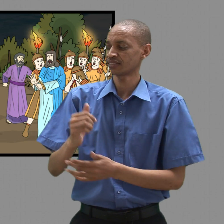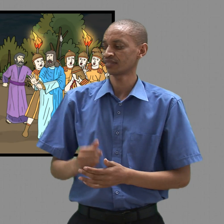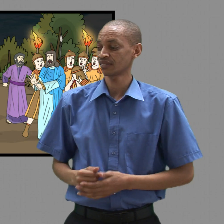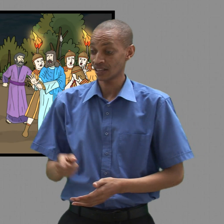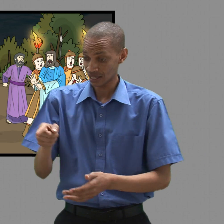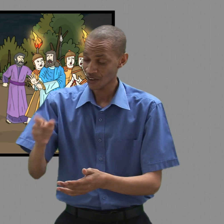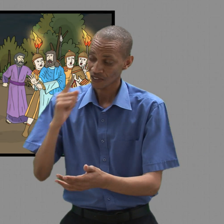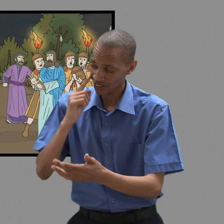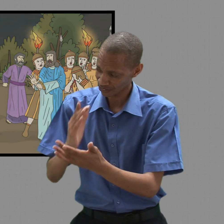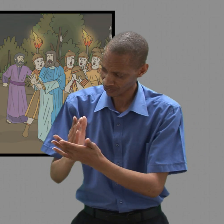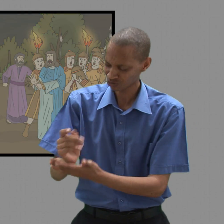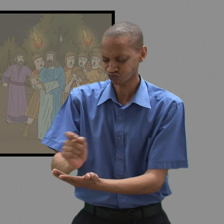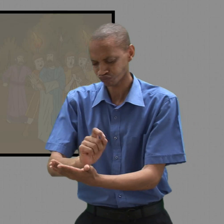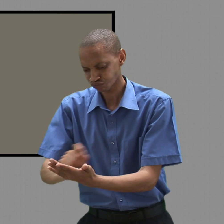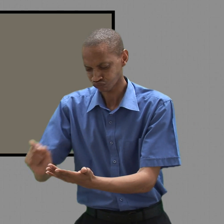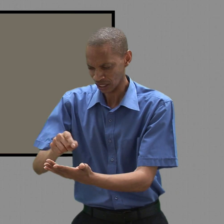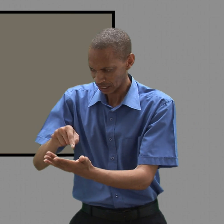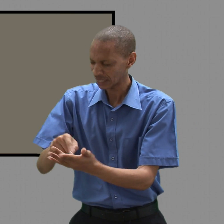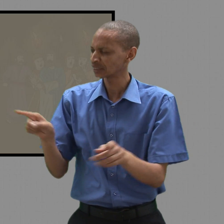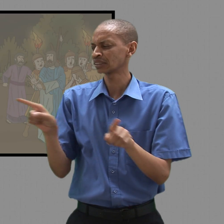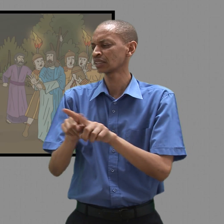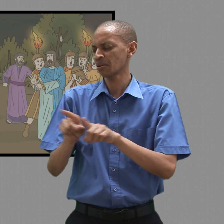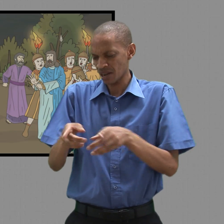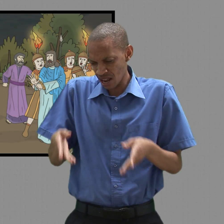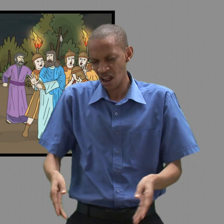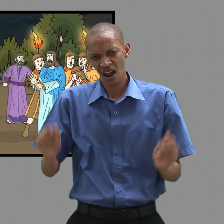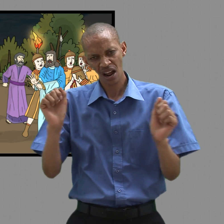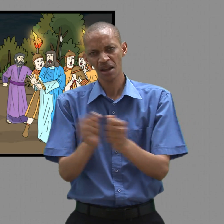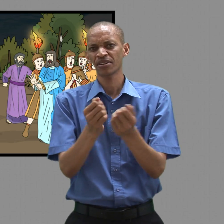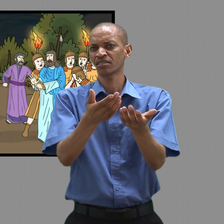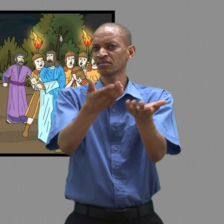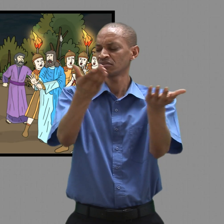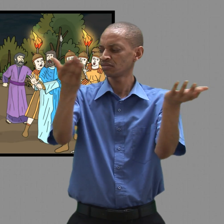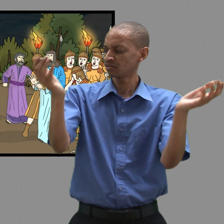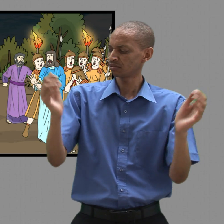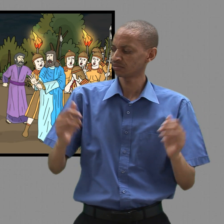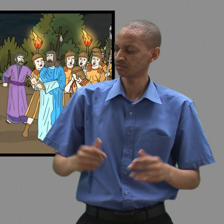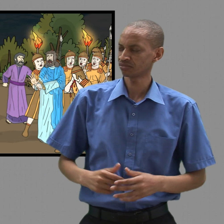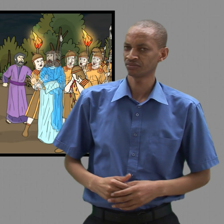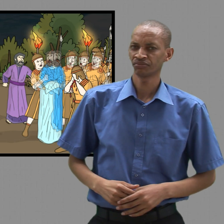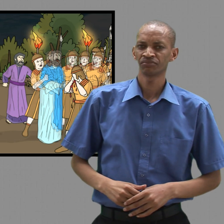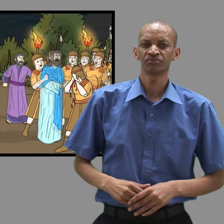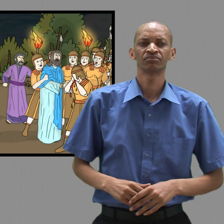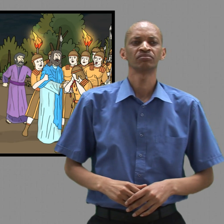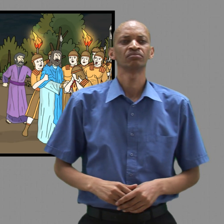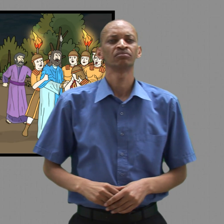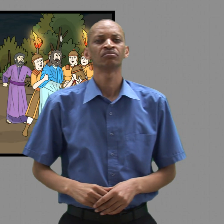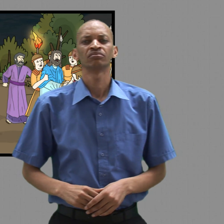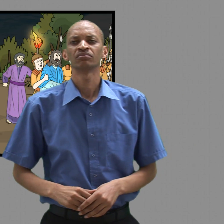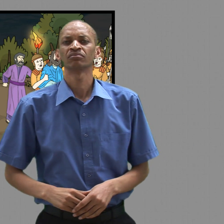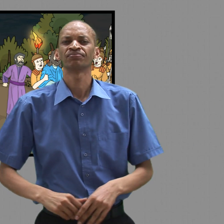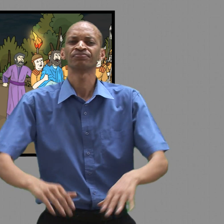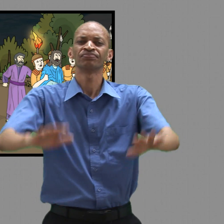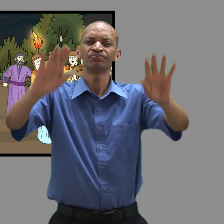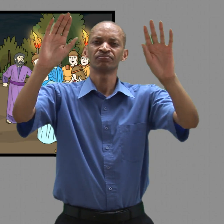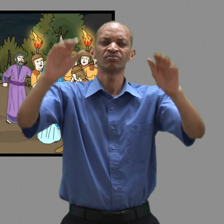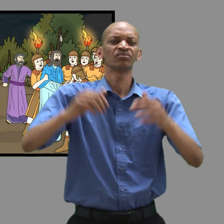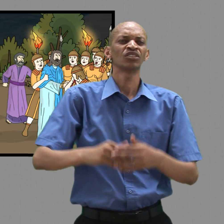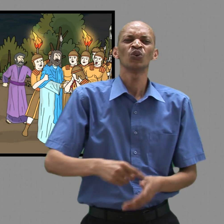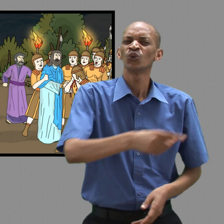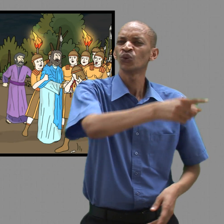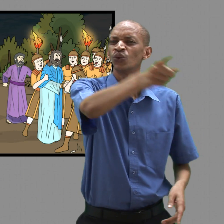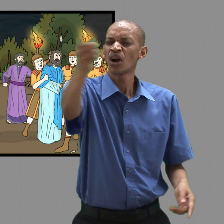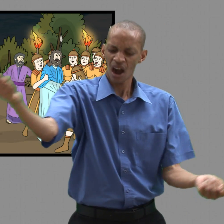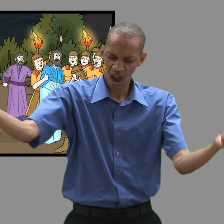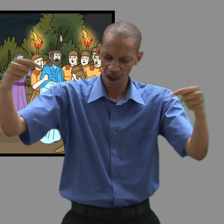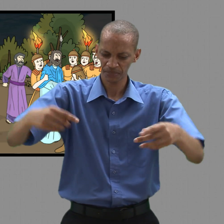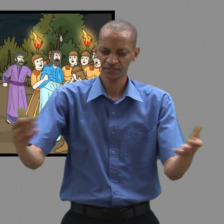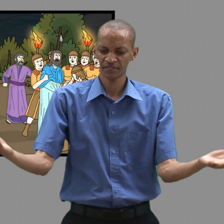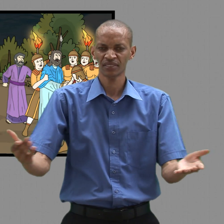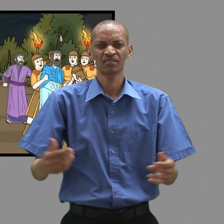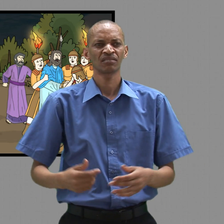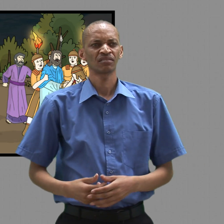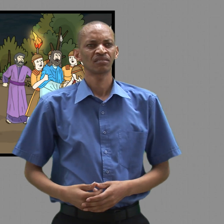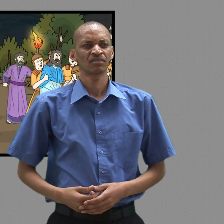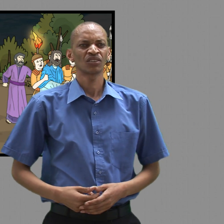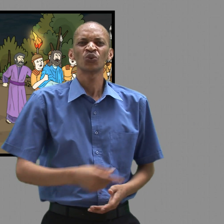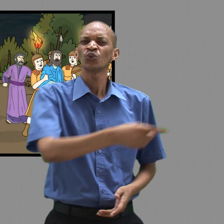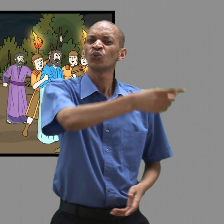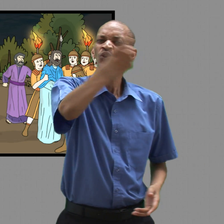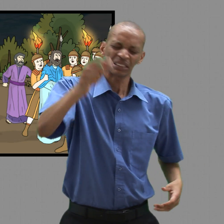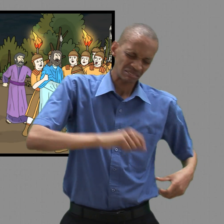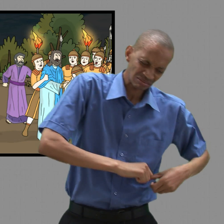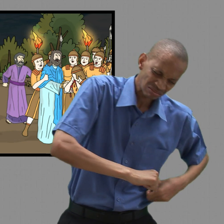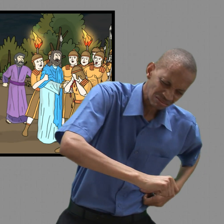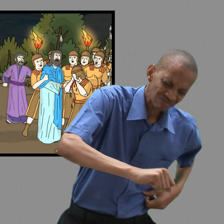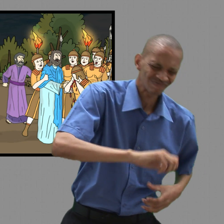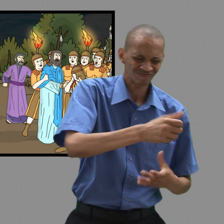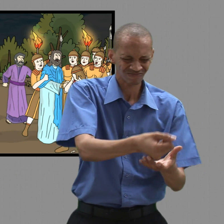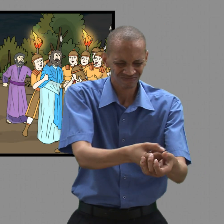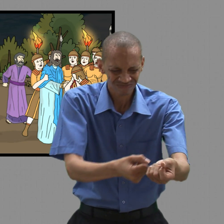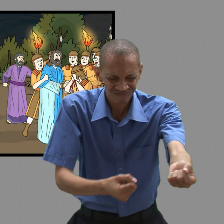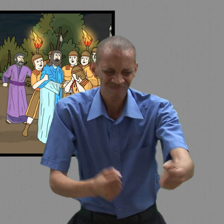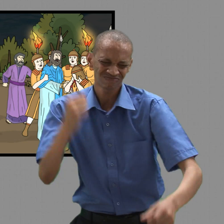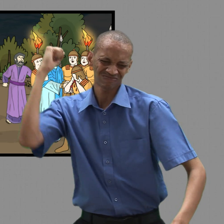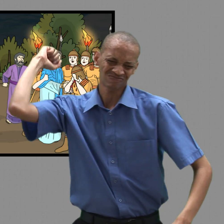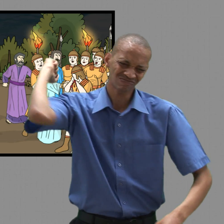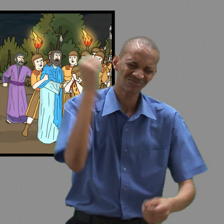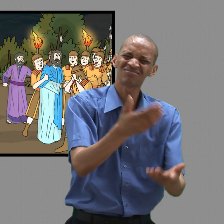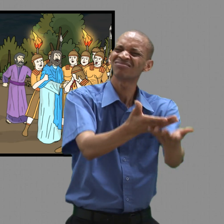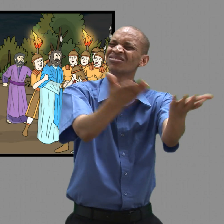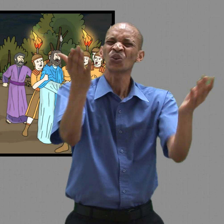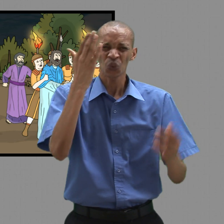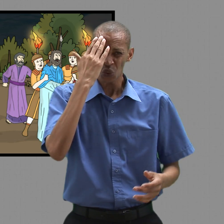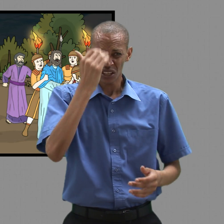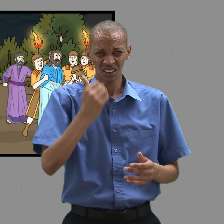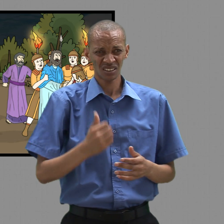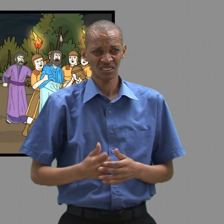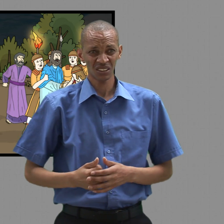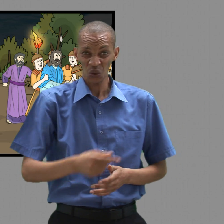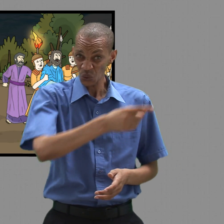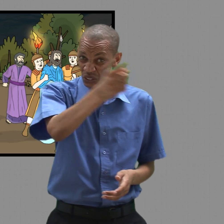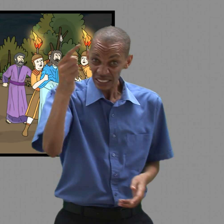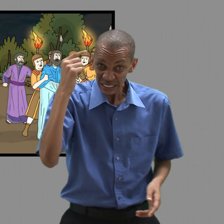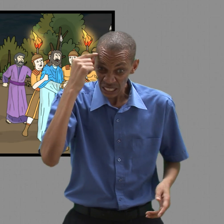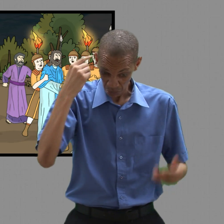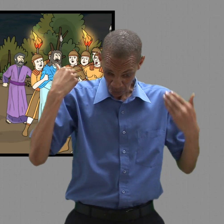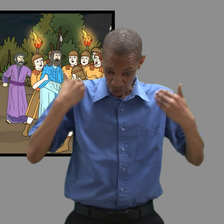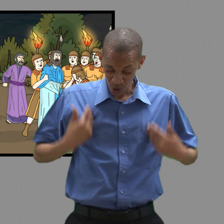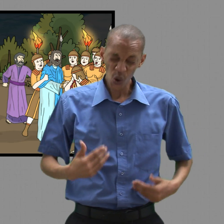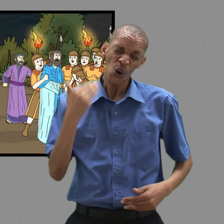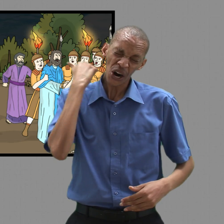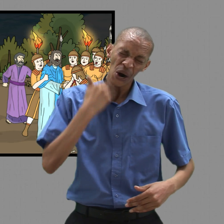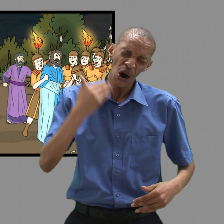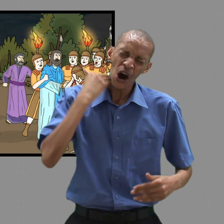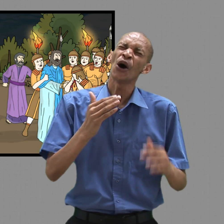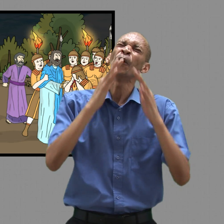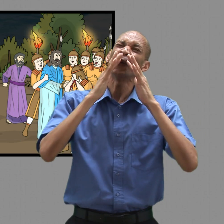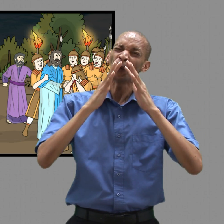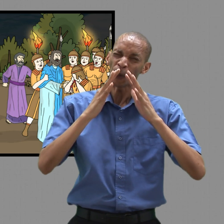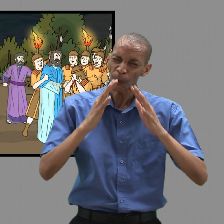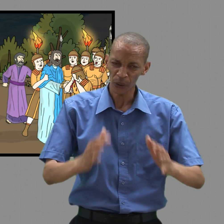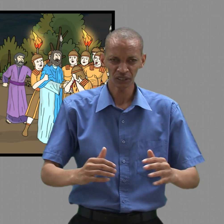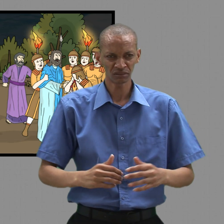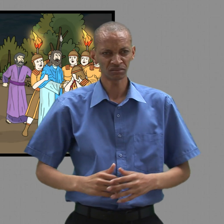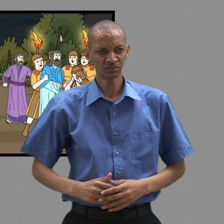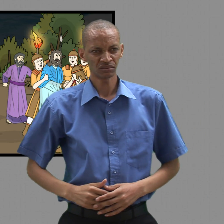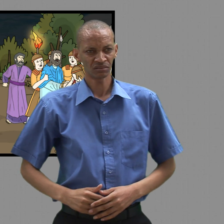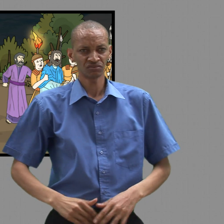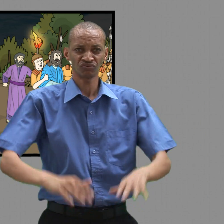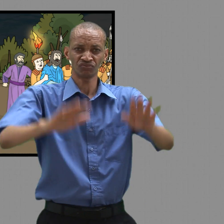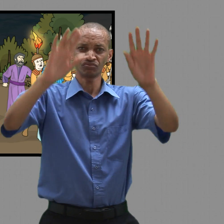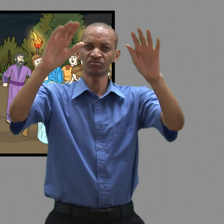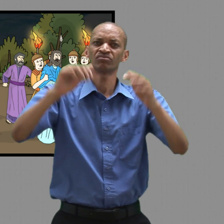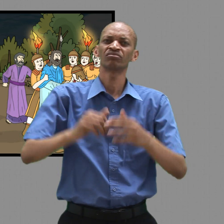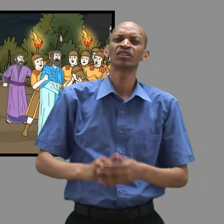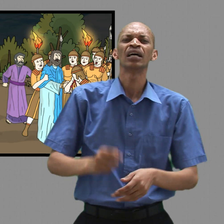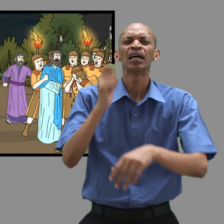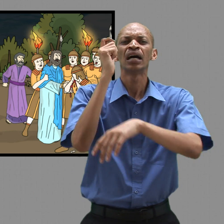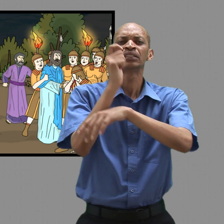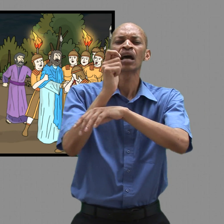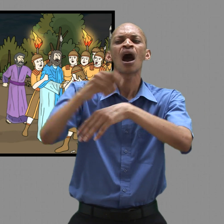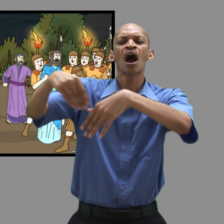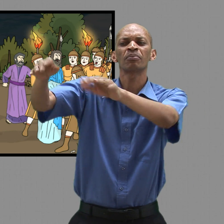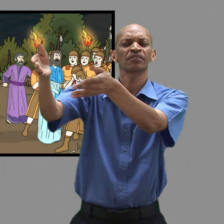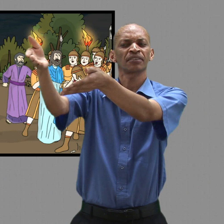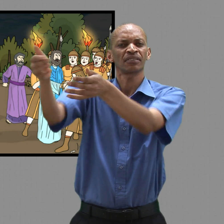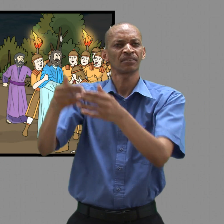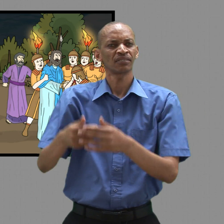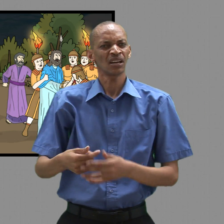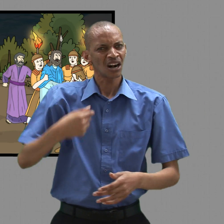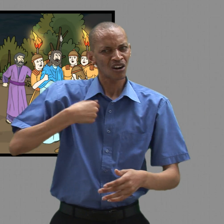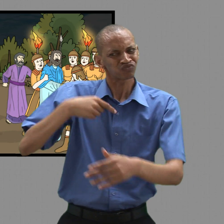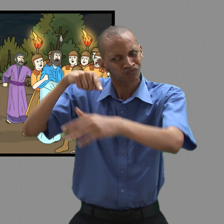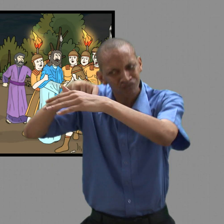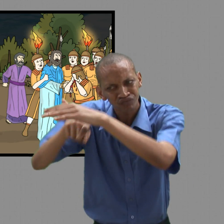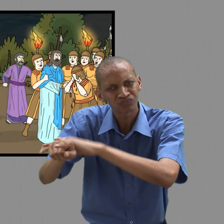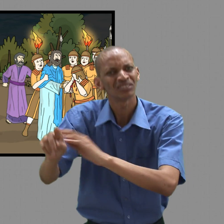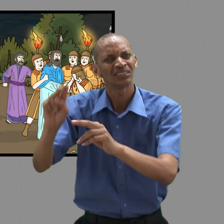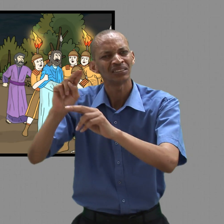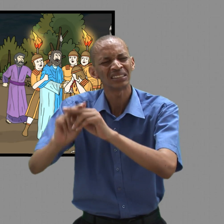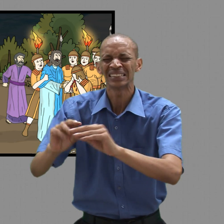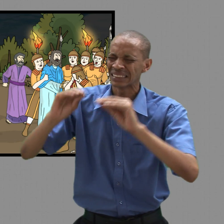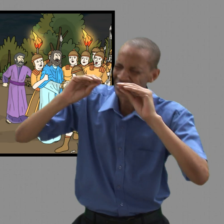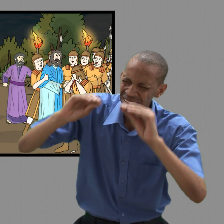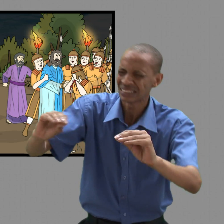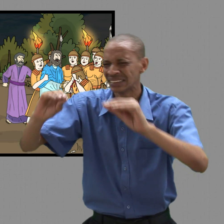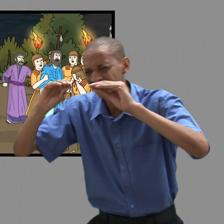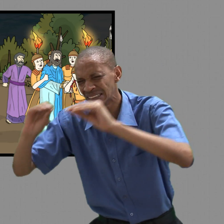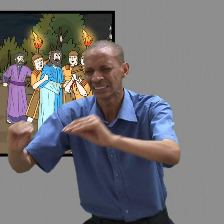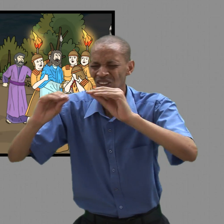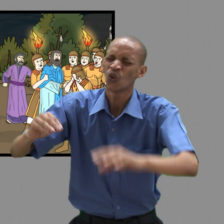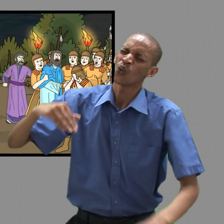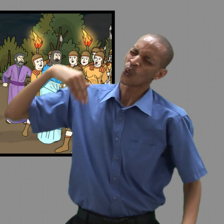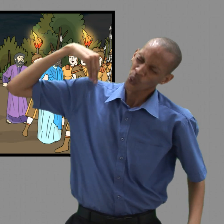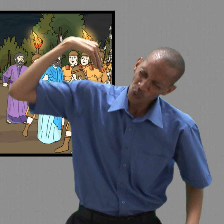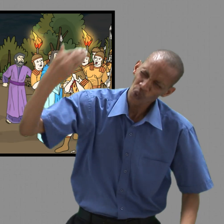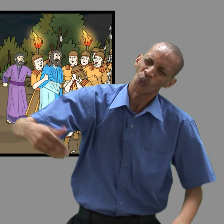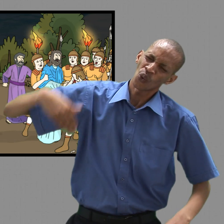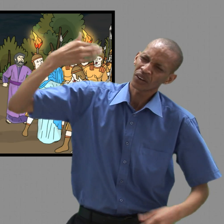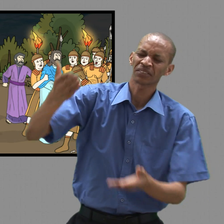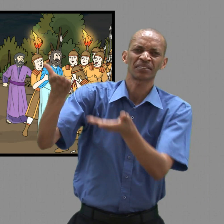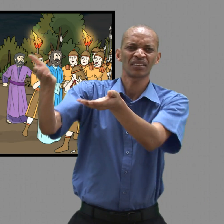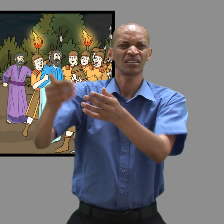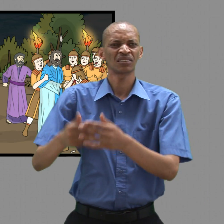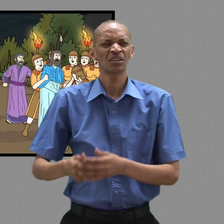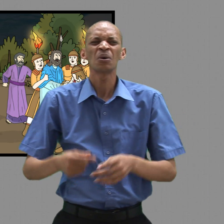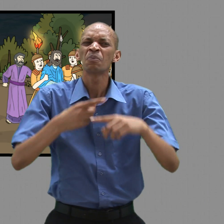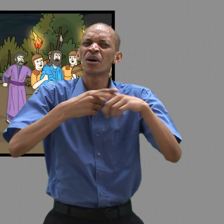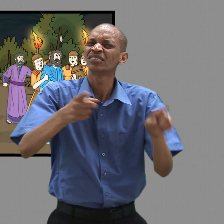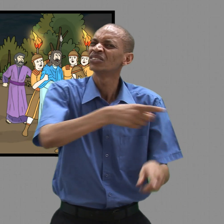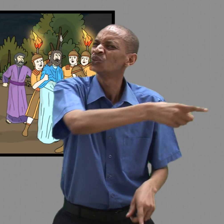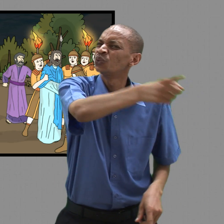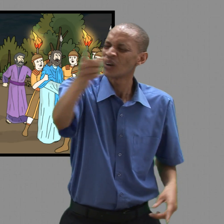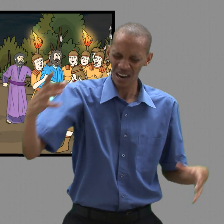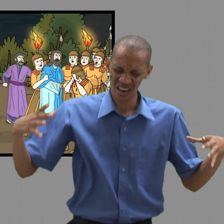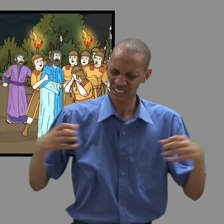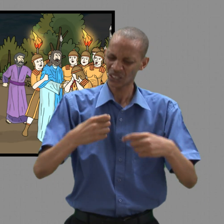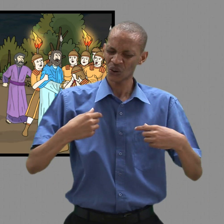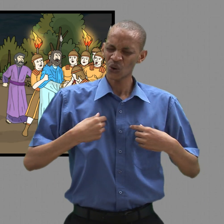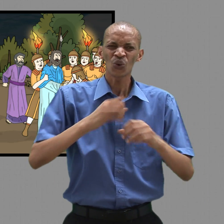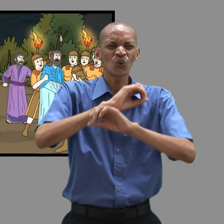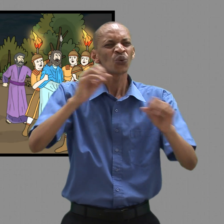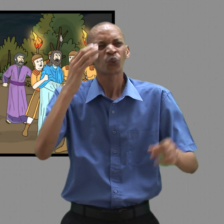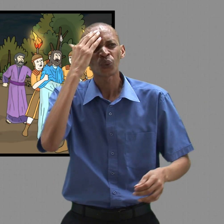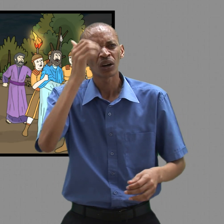But how then would the Scriptures be fulfilled that say it must happen this way?” At that time Jesus said to the crowd, “Have you come out with swords and clubs to arrest Me as you would an outlaw?